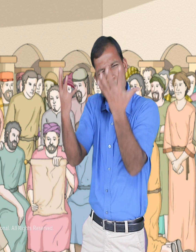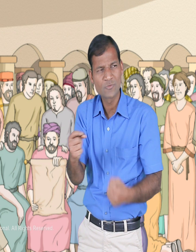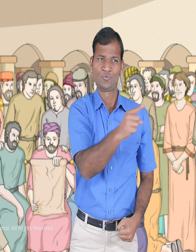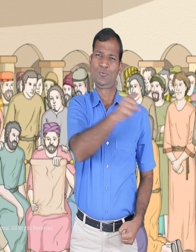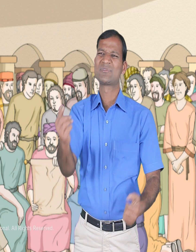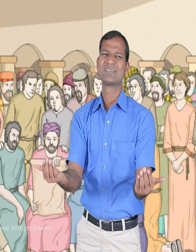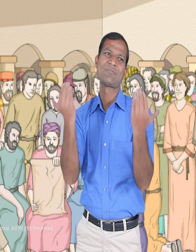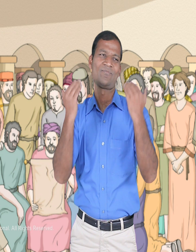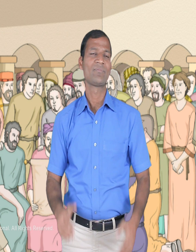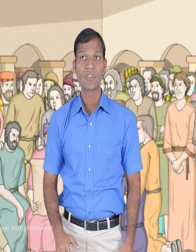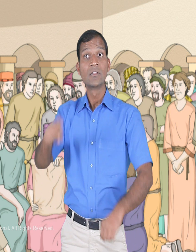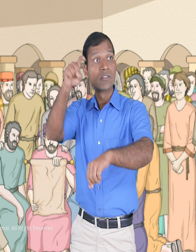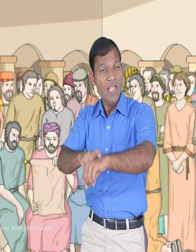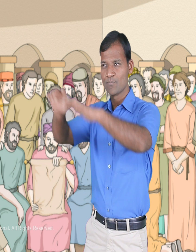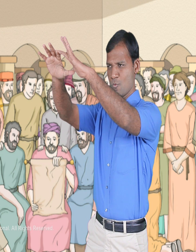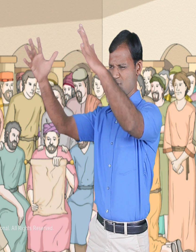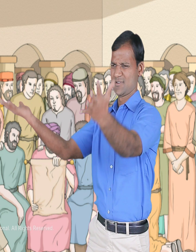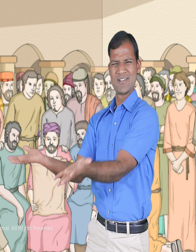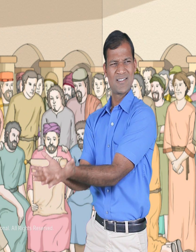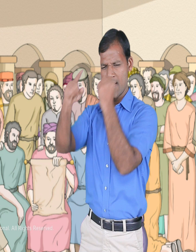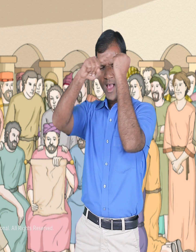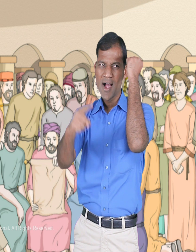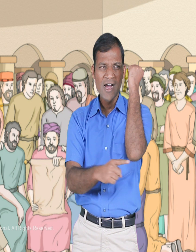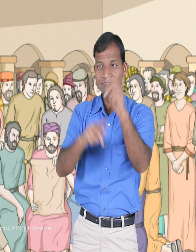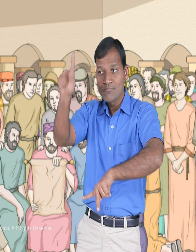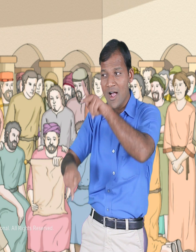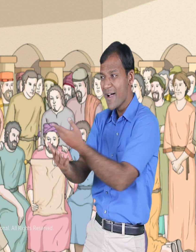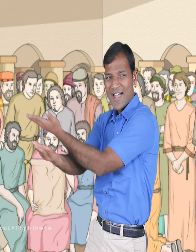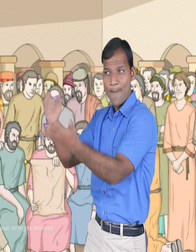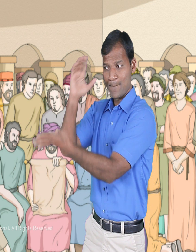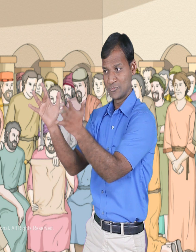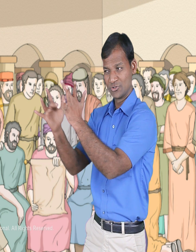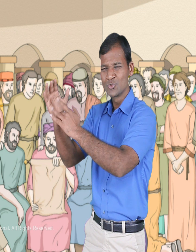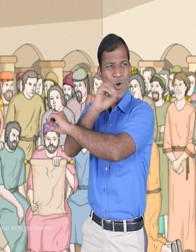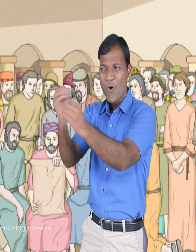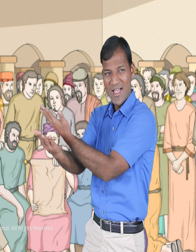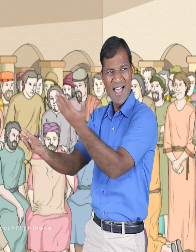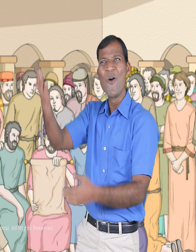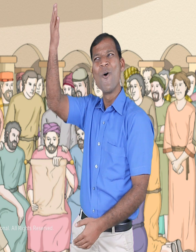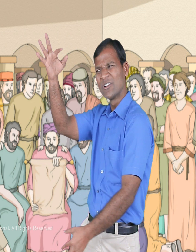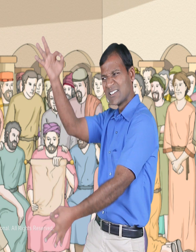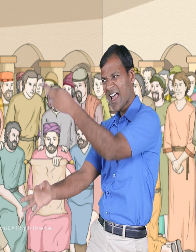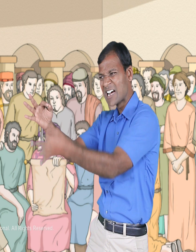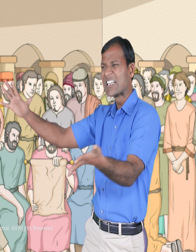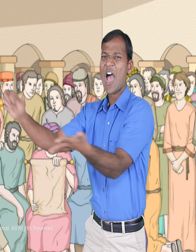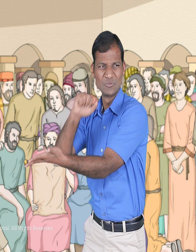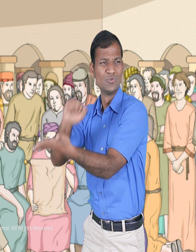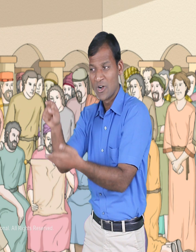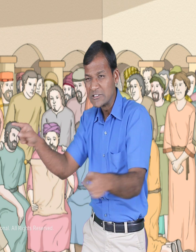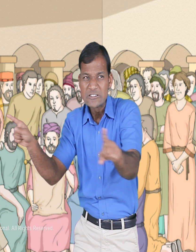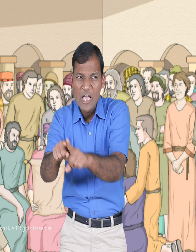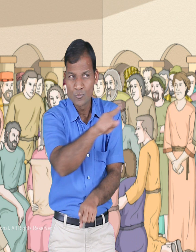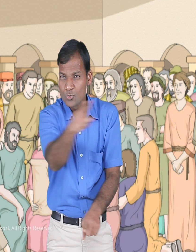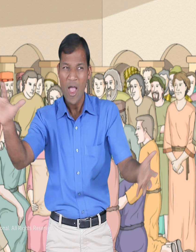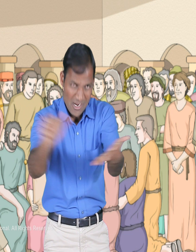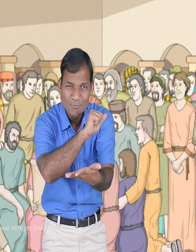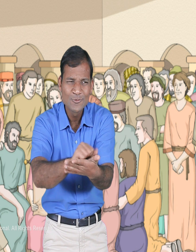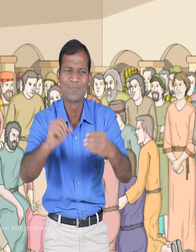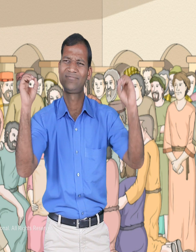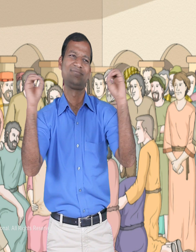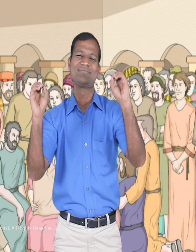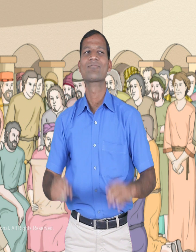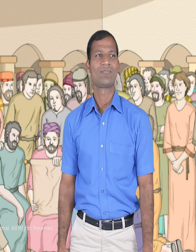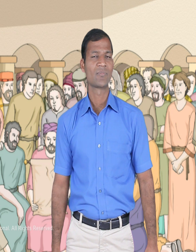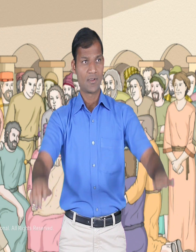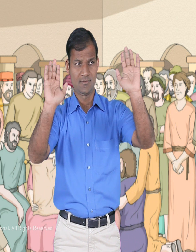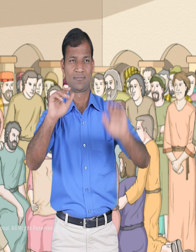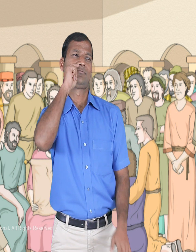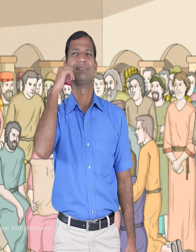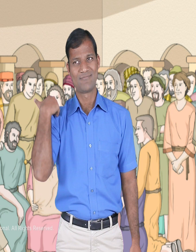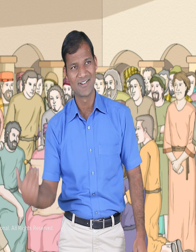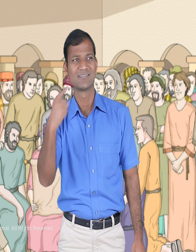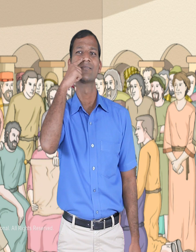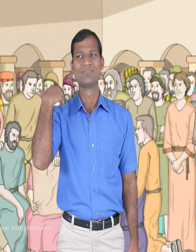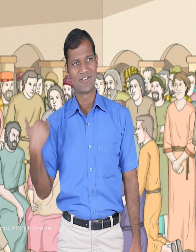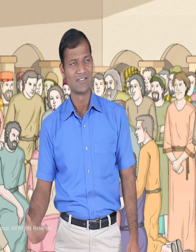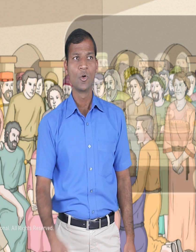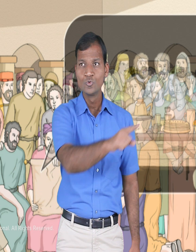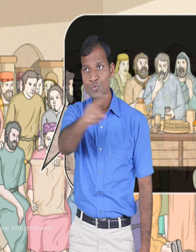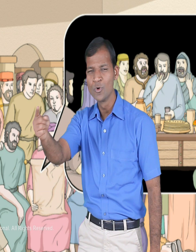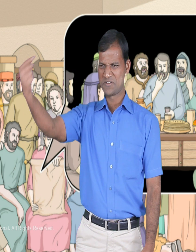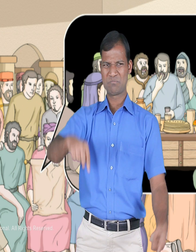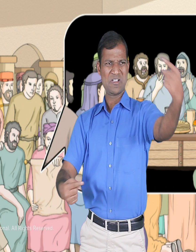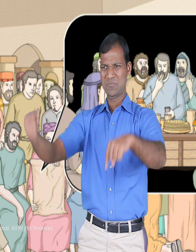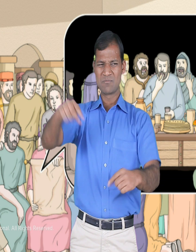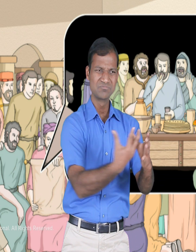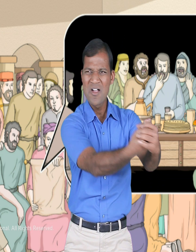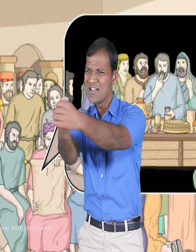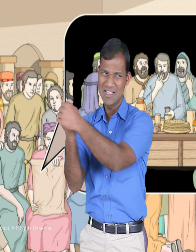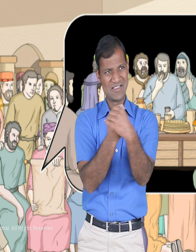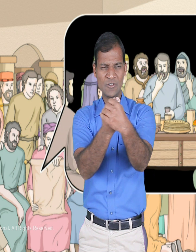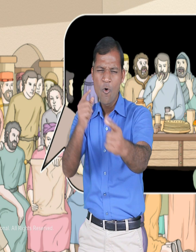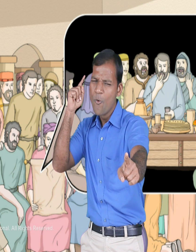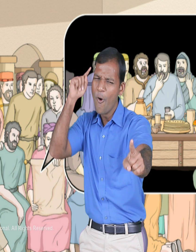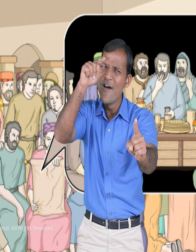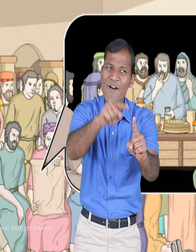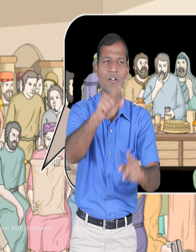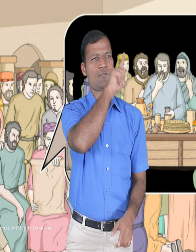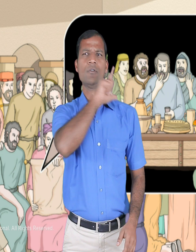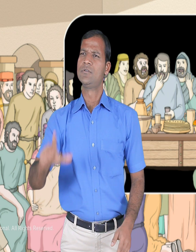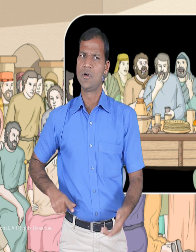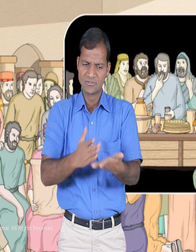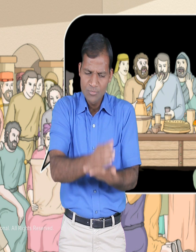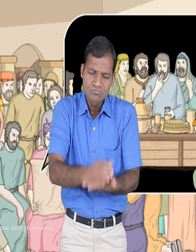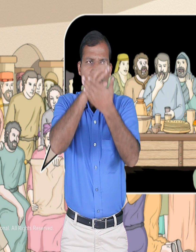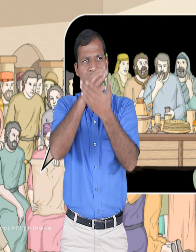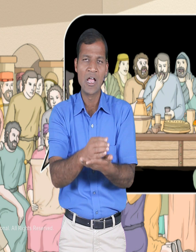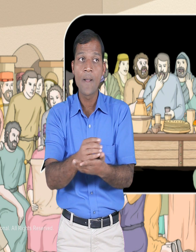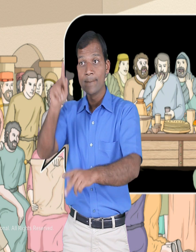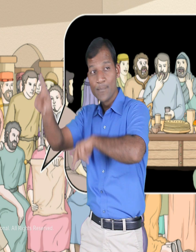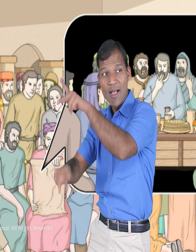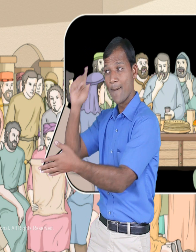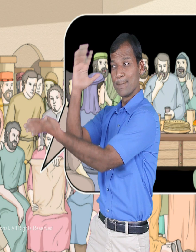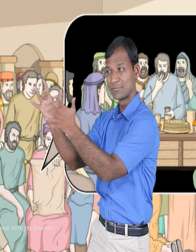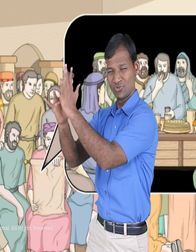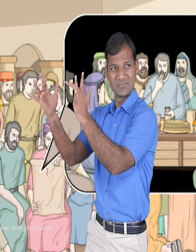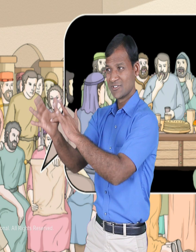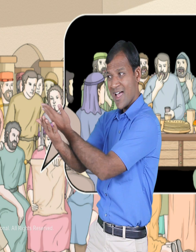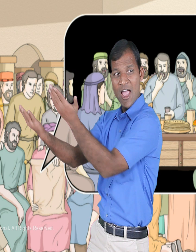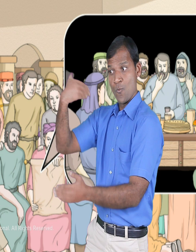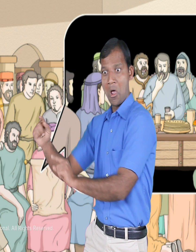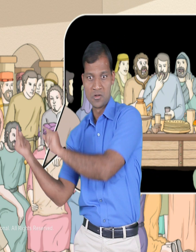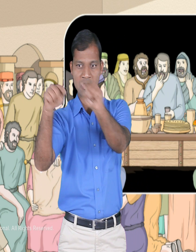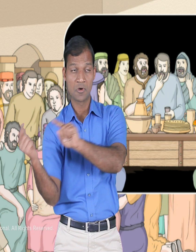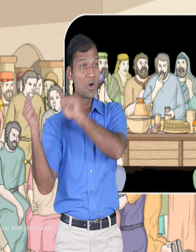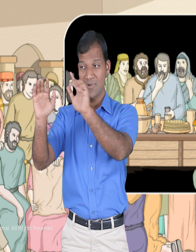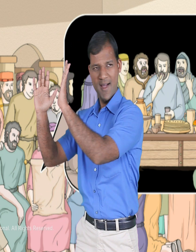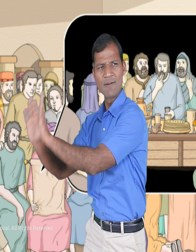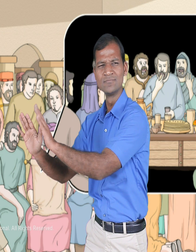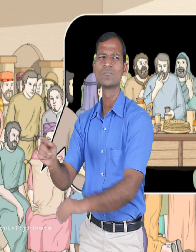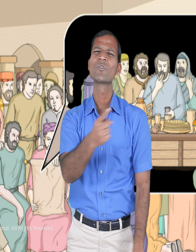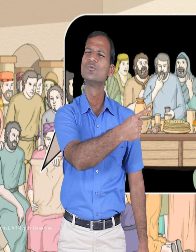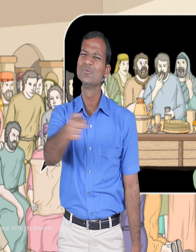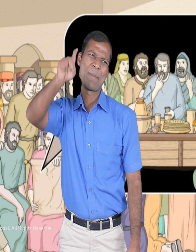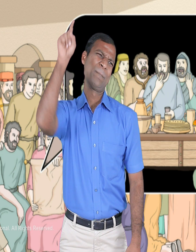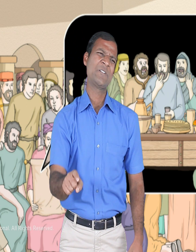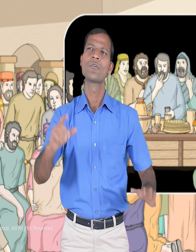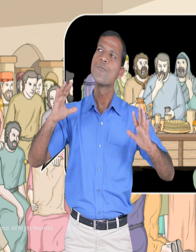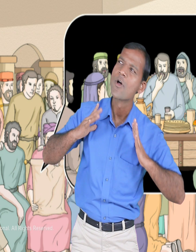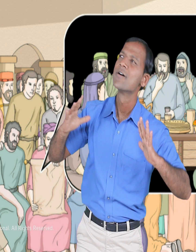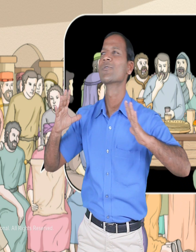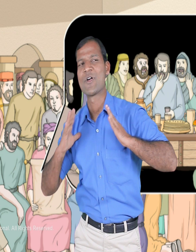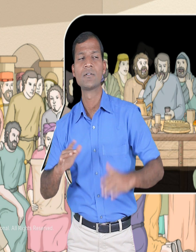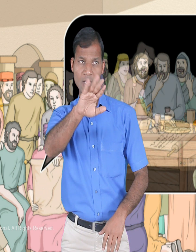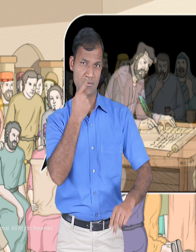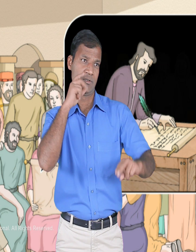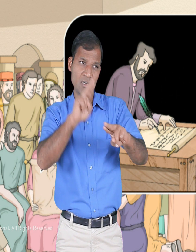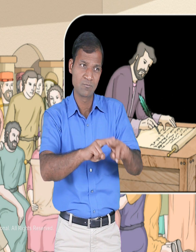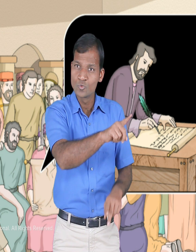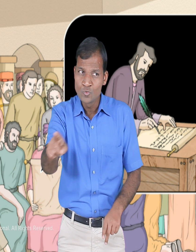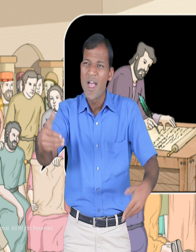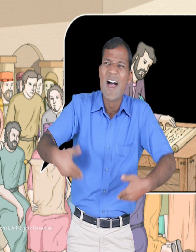If anyone is hungry, he should eat at home, so that when you come together it will not result in judgment.